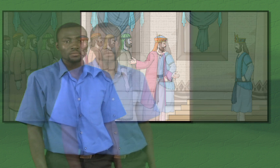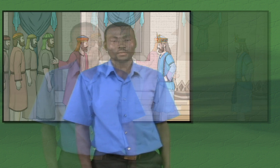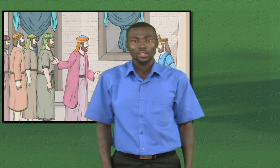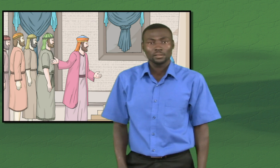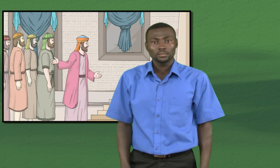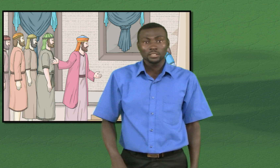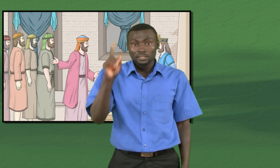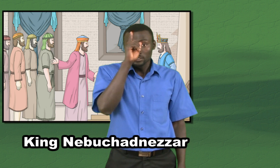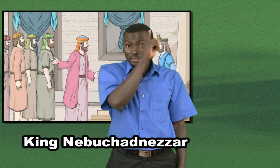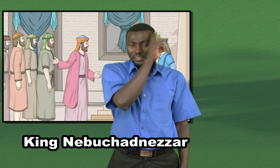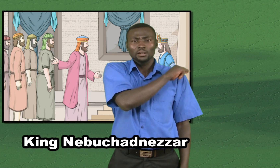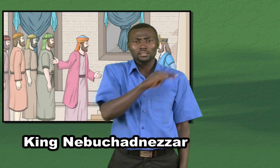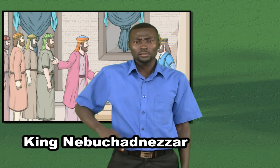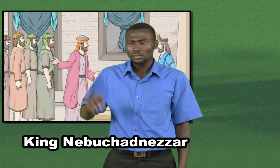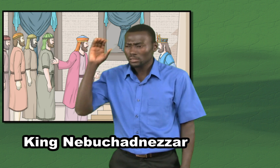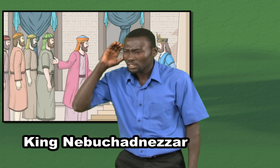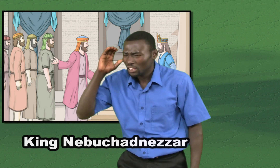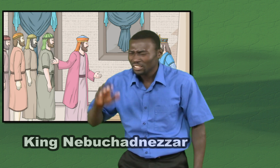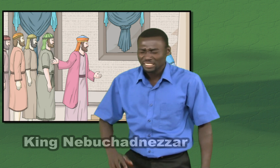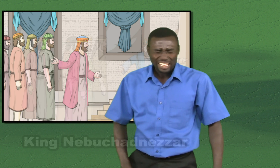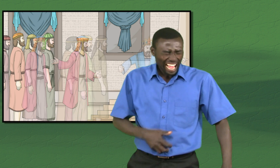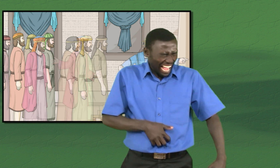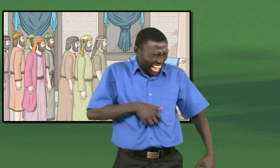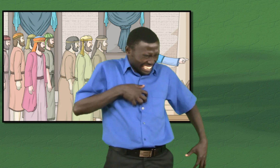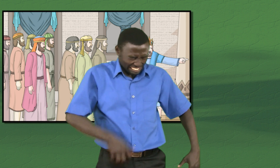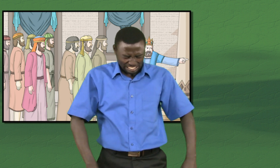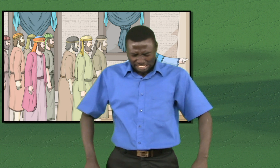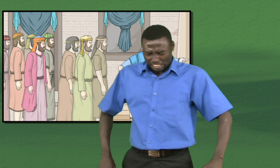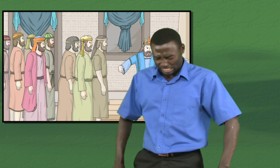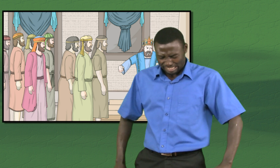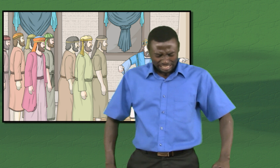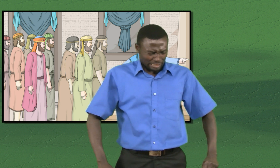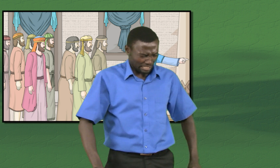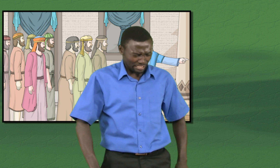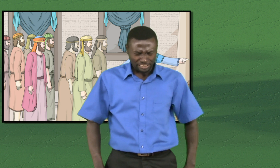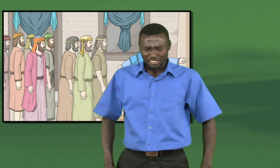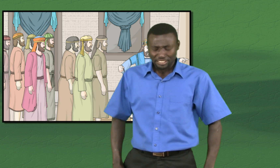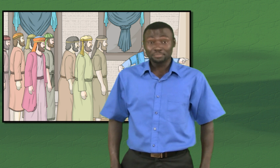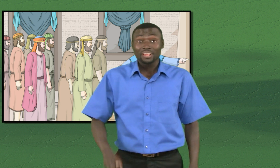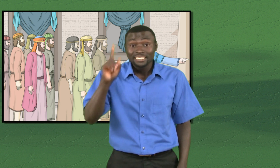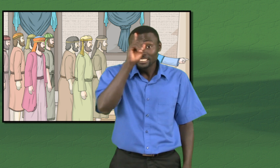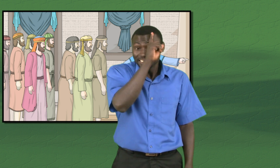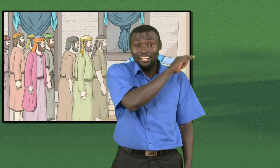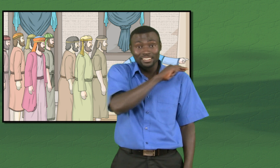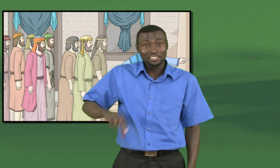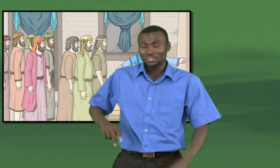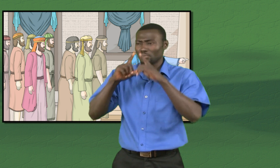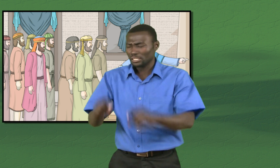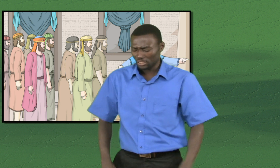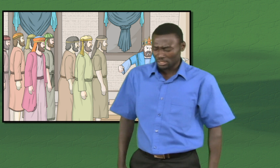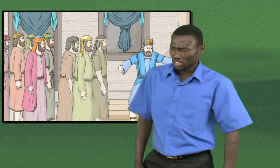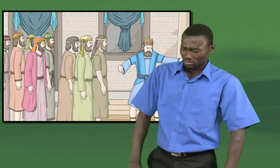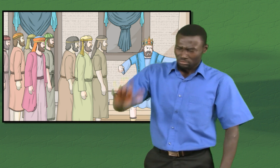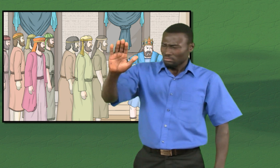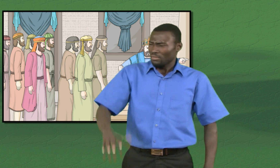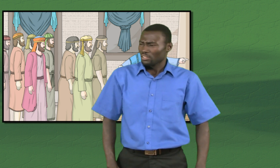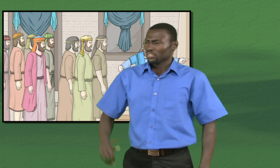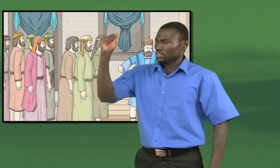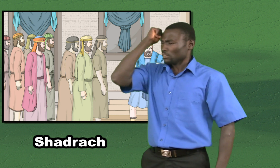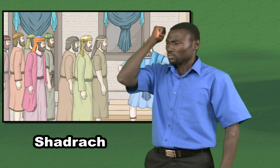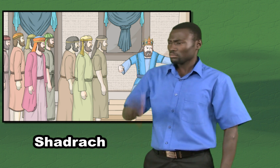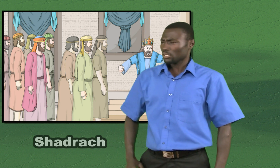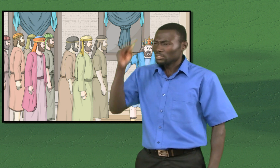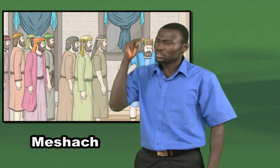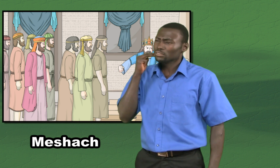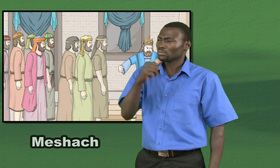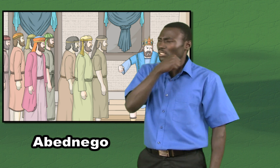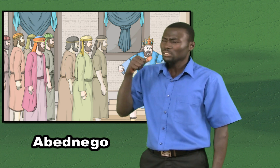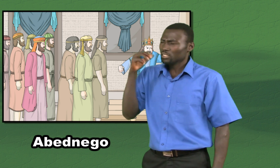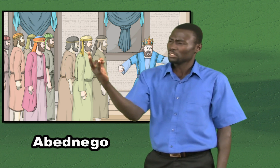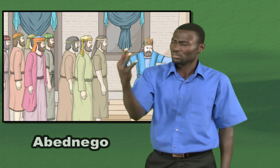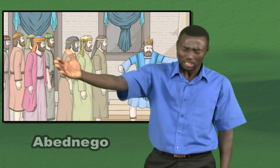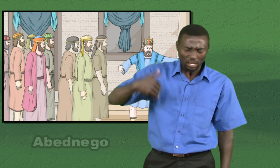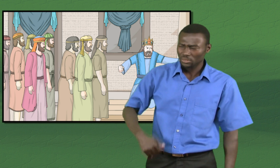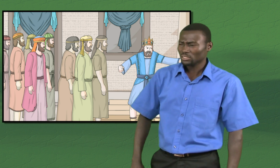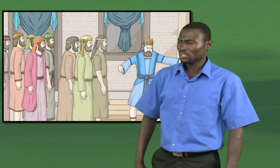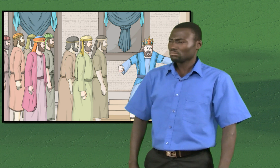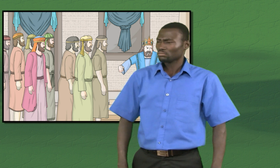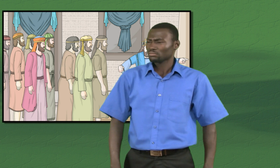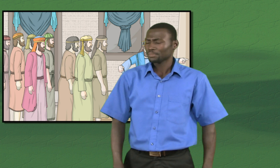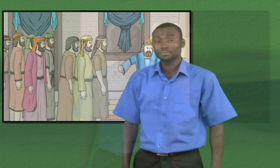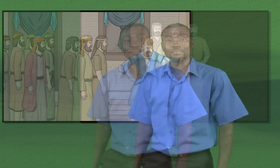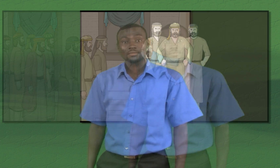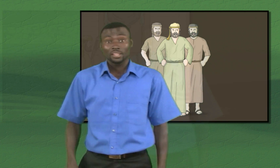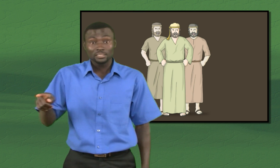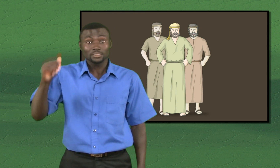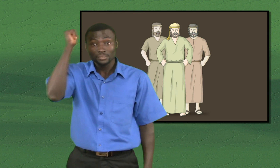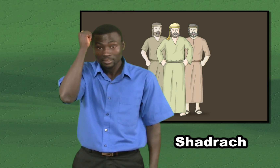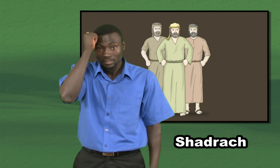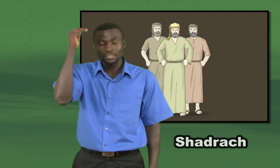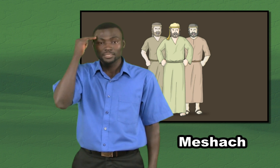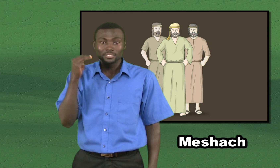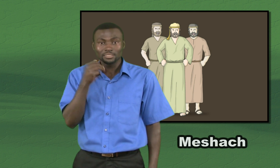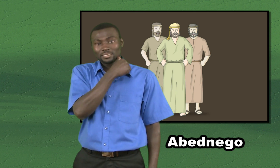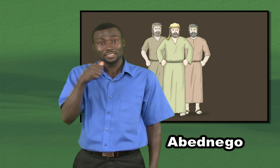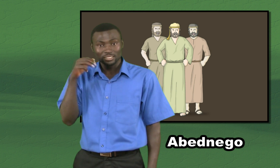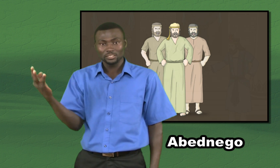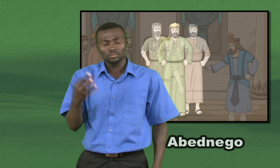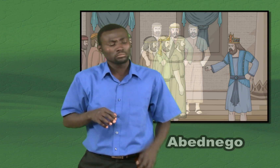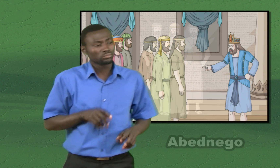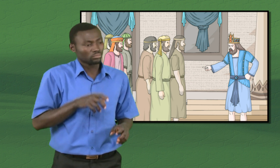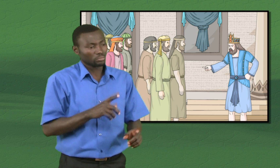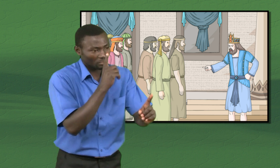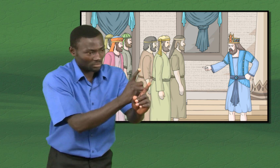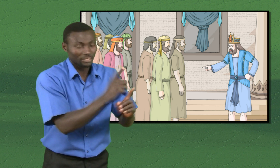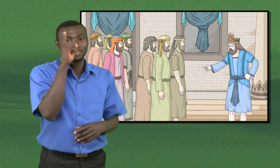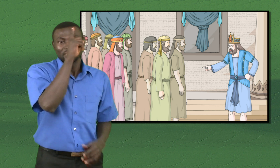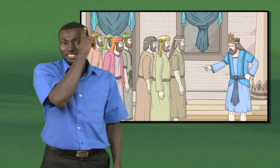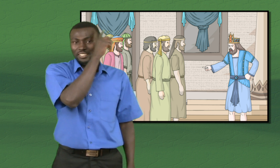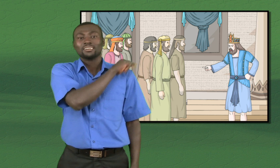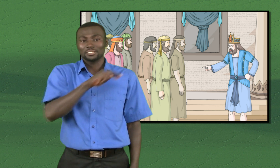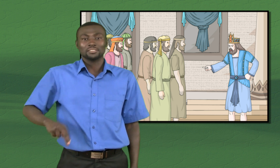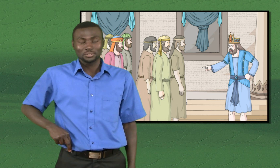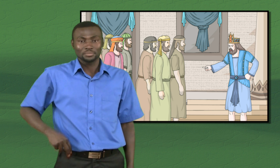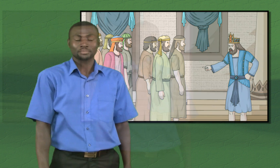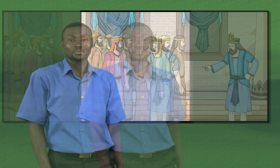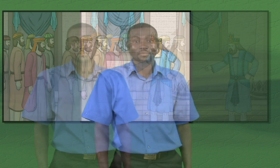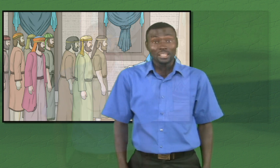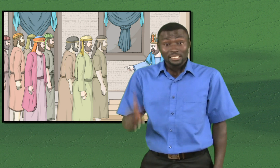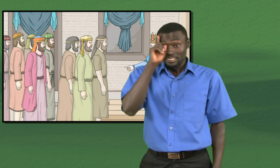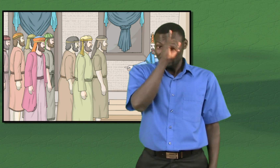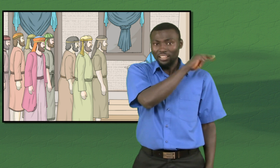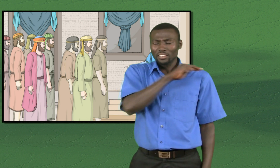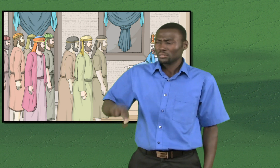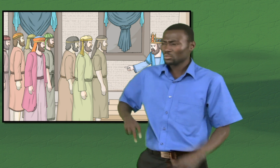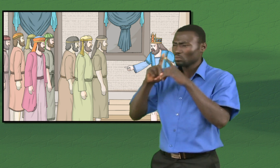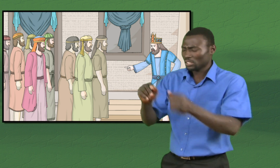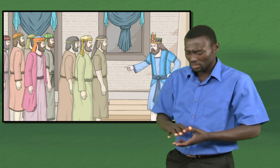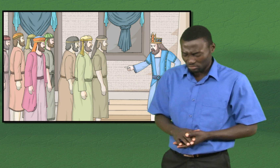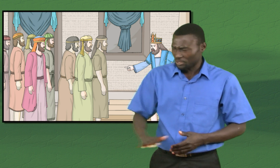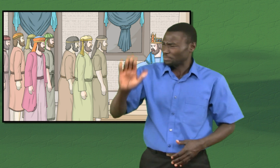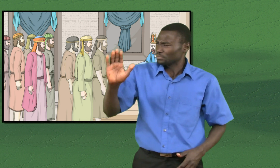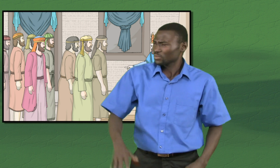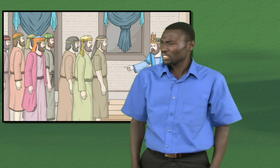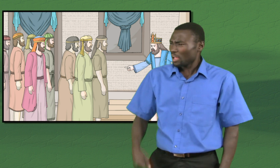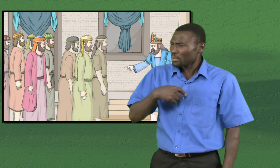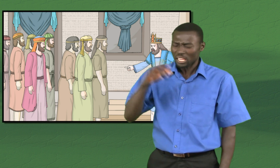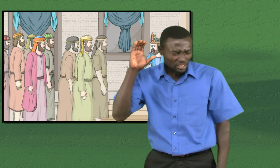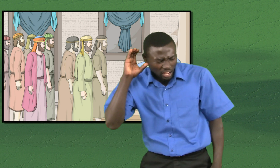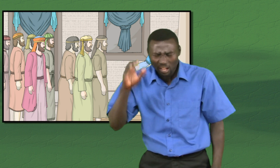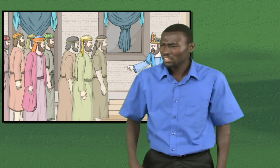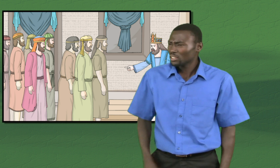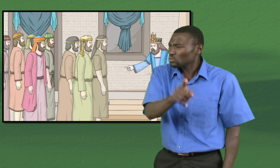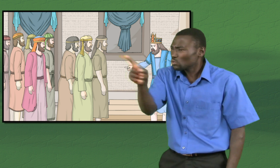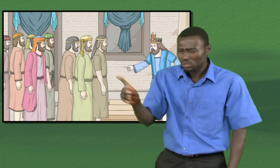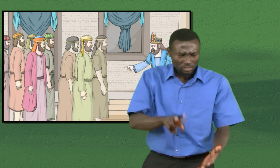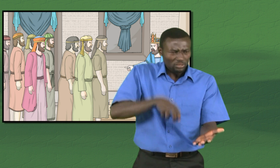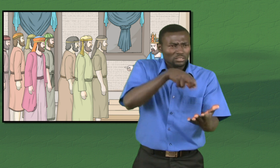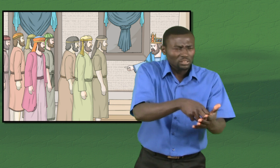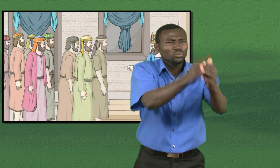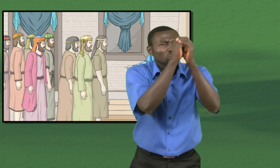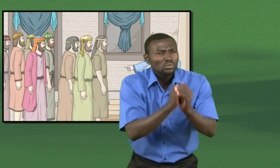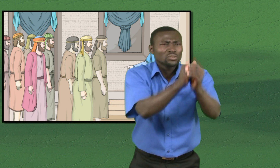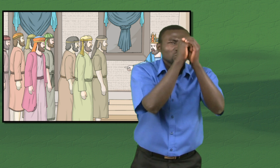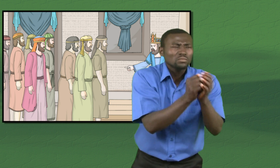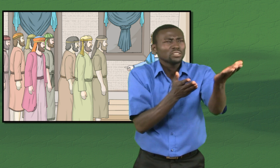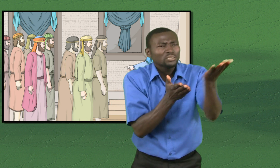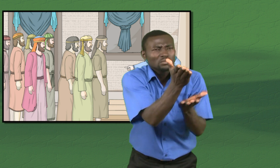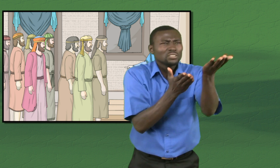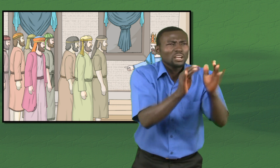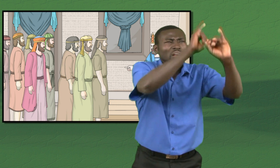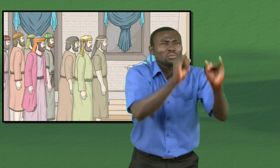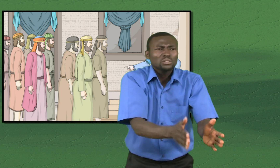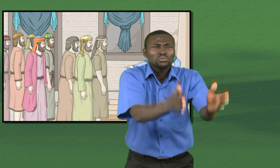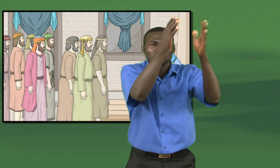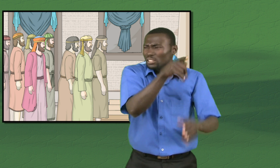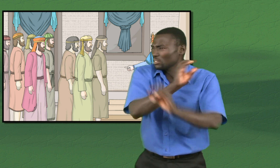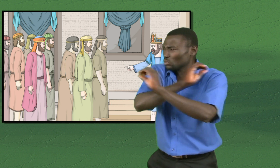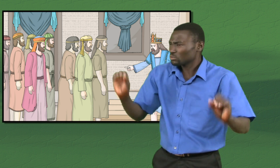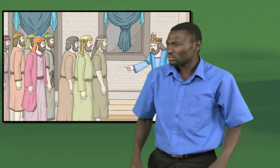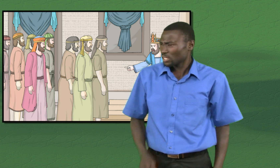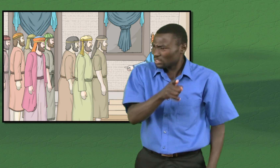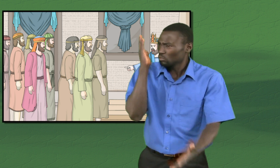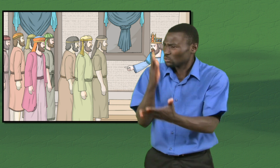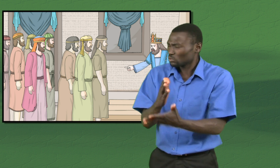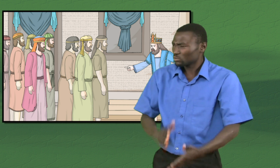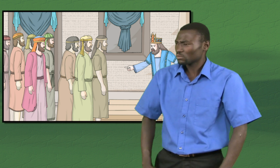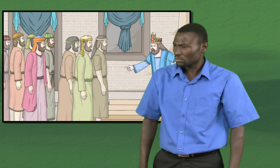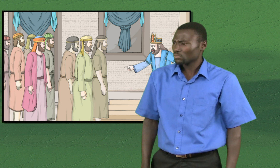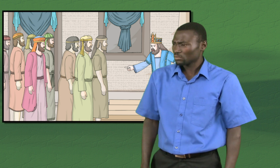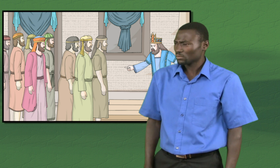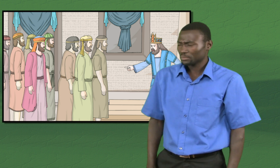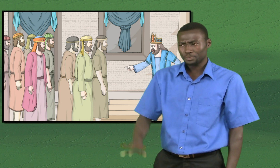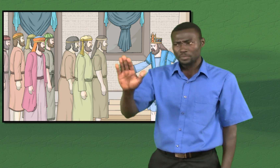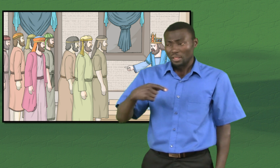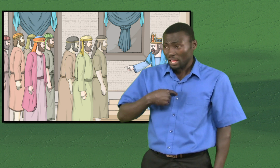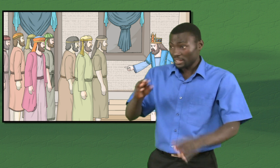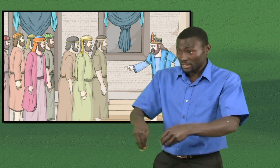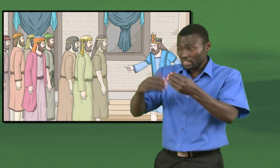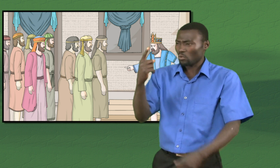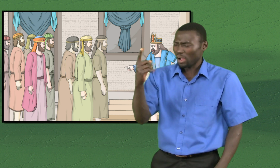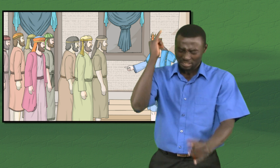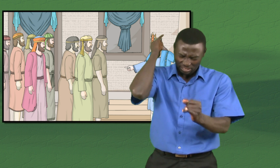Then Nebuchadnezzar, furious with rage, summoned Shadrach, Meshach, and Abednego. So these men were brought before the king, and Nebuchadnezzar said to them, “Shadrach, Meshach, and Abednego, is it true that you do not serve my gods or worship the golden statue I have set up?